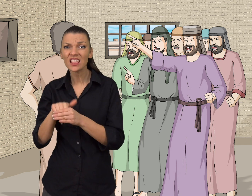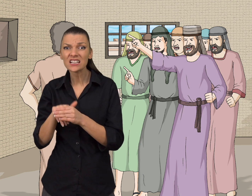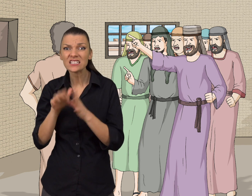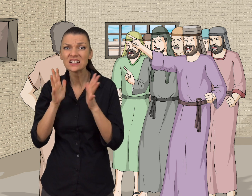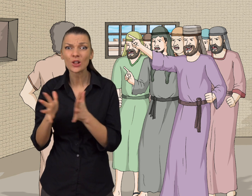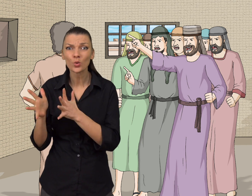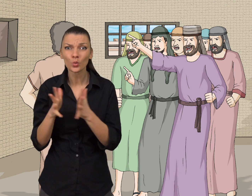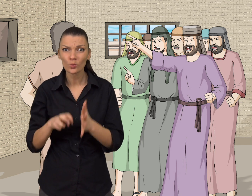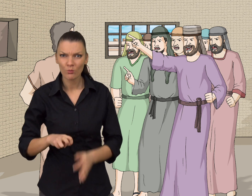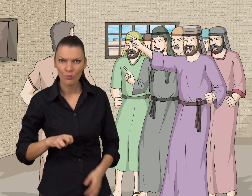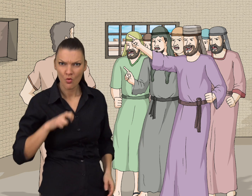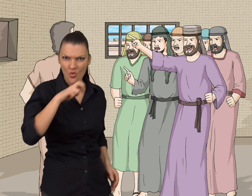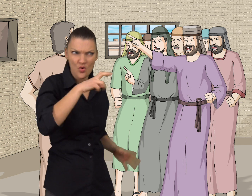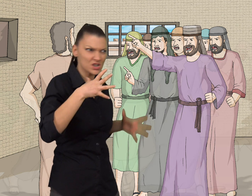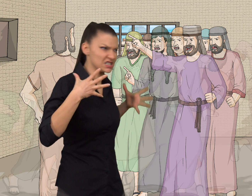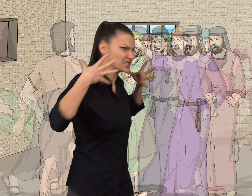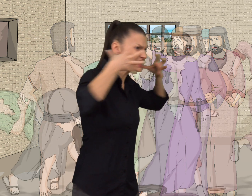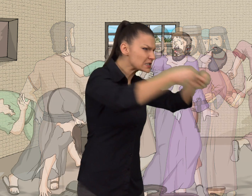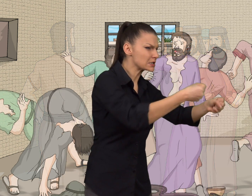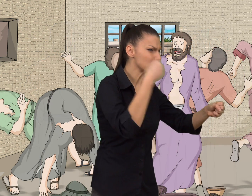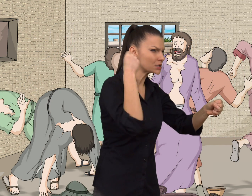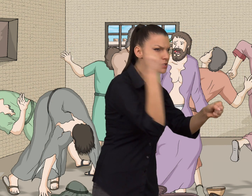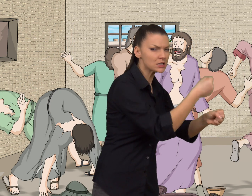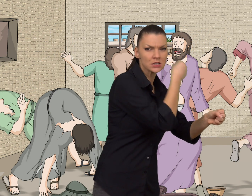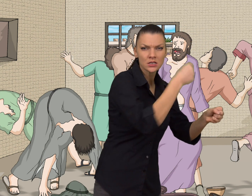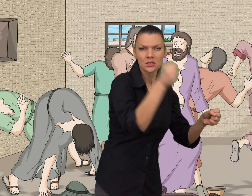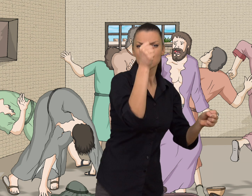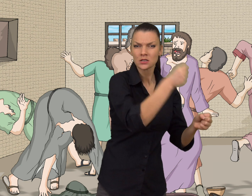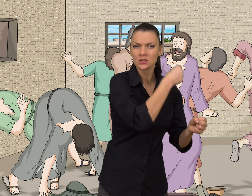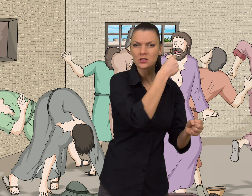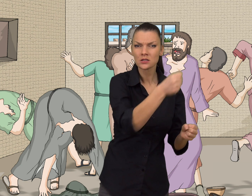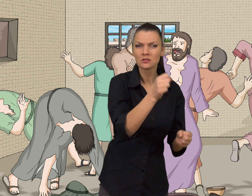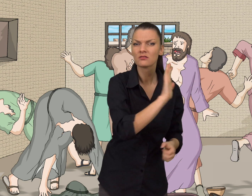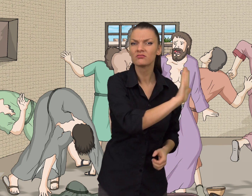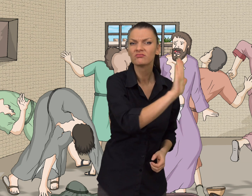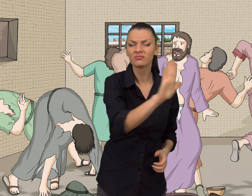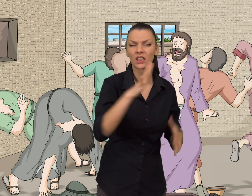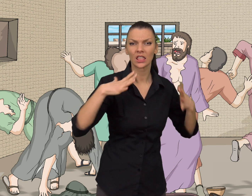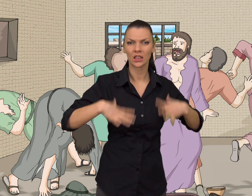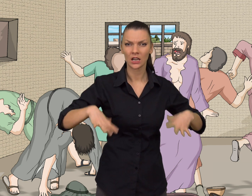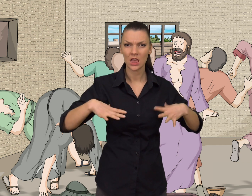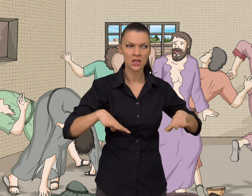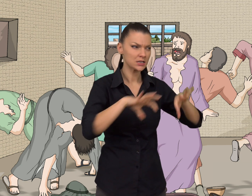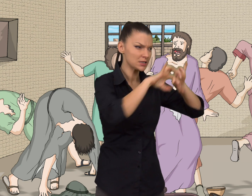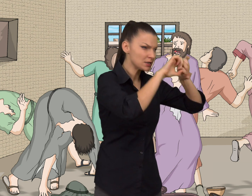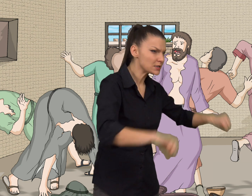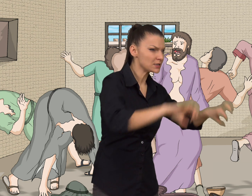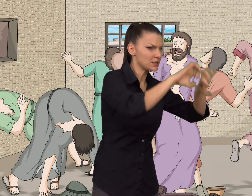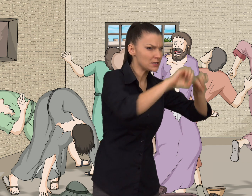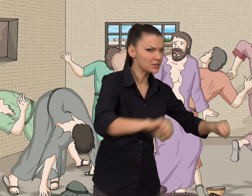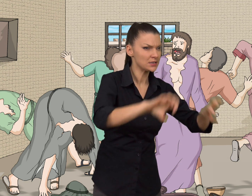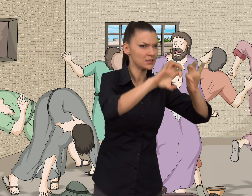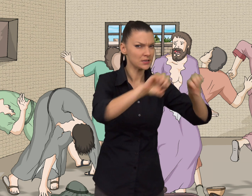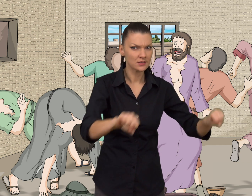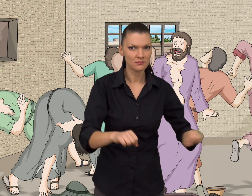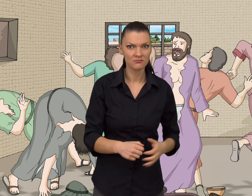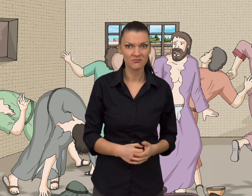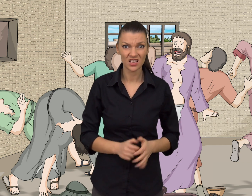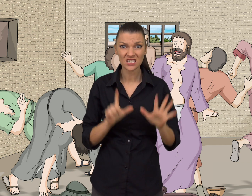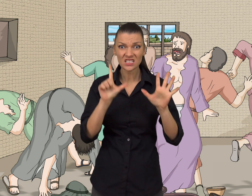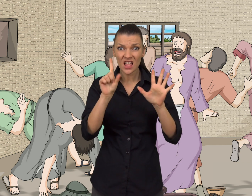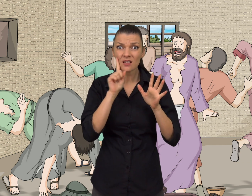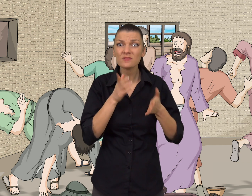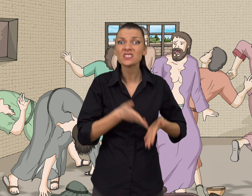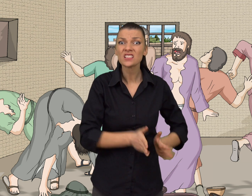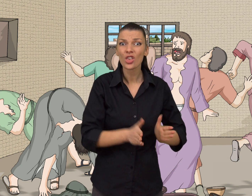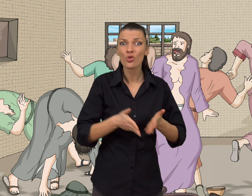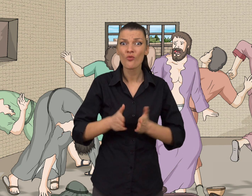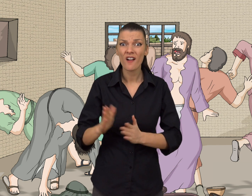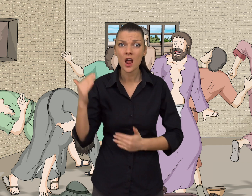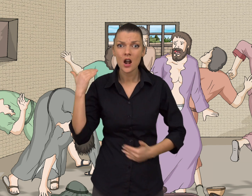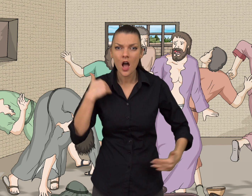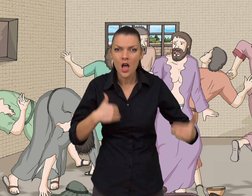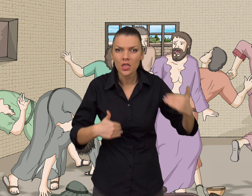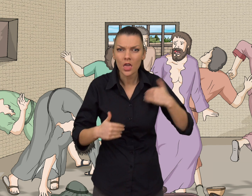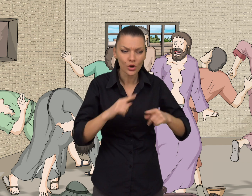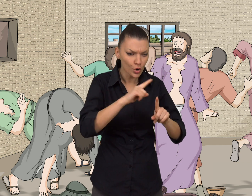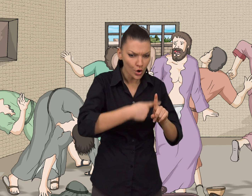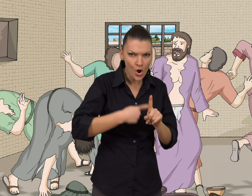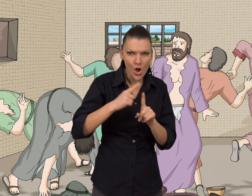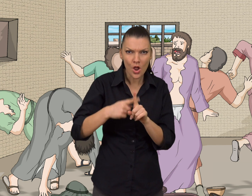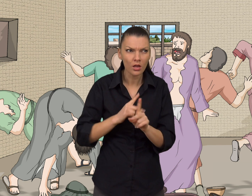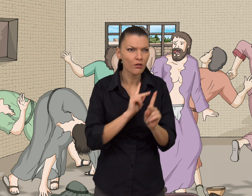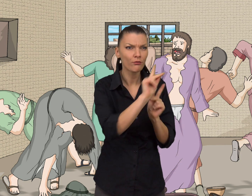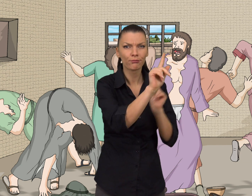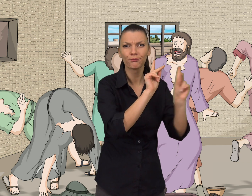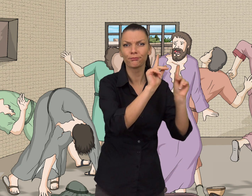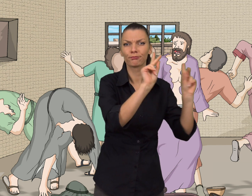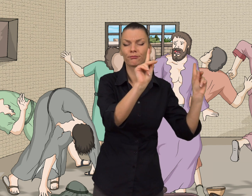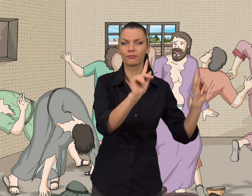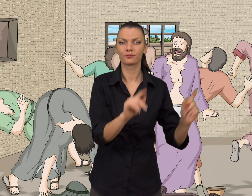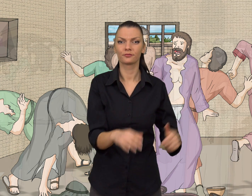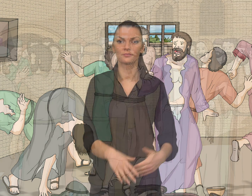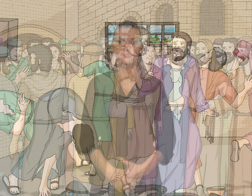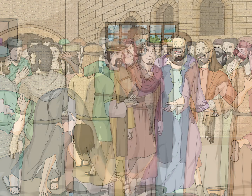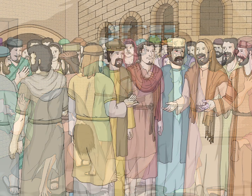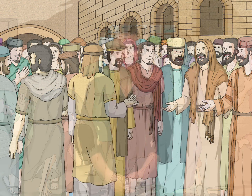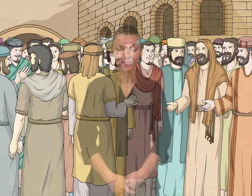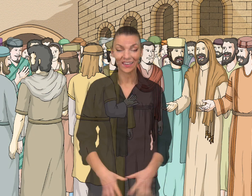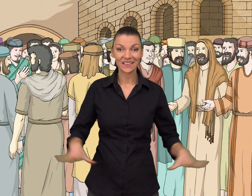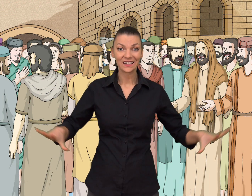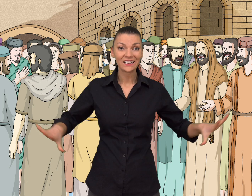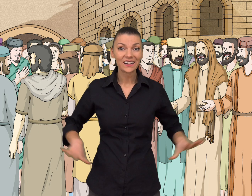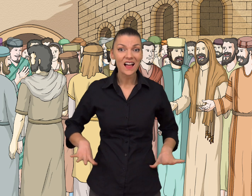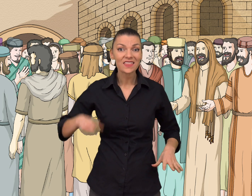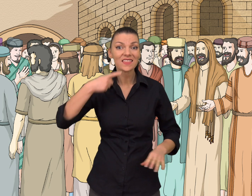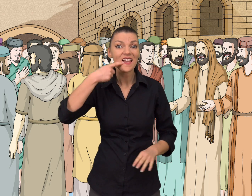The attack was so violent that they ran out of the house naked and wounded.